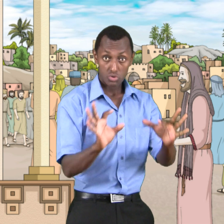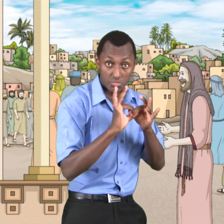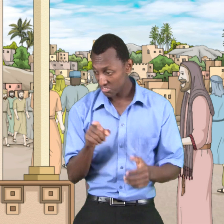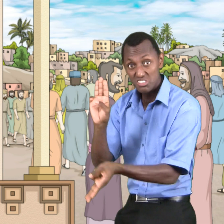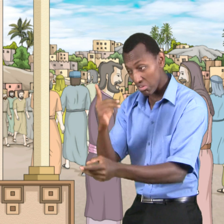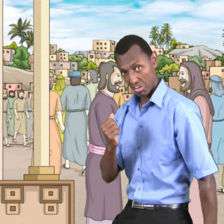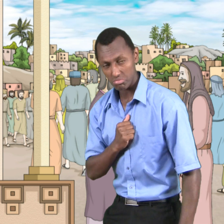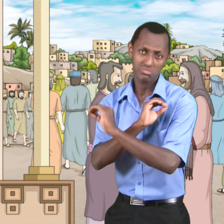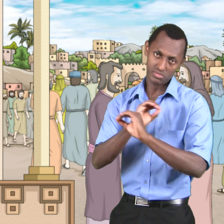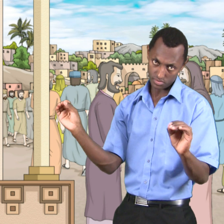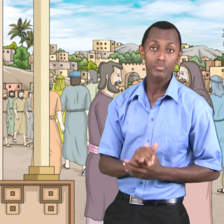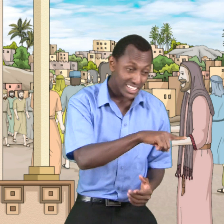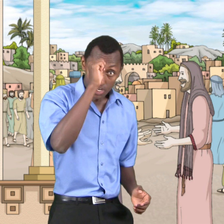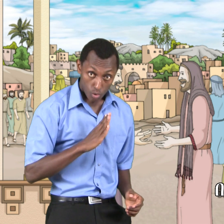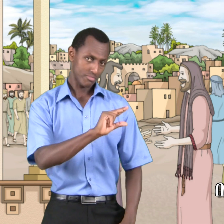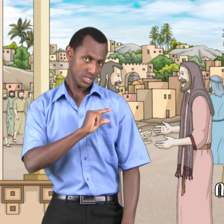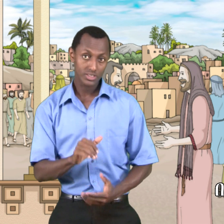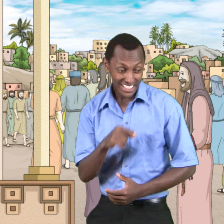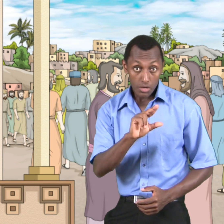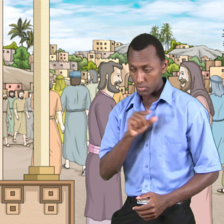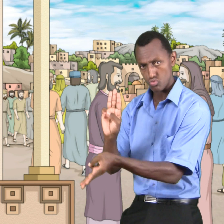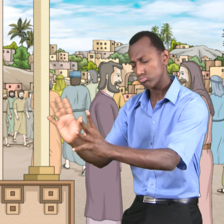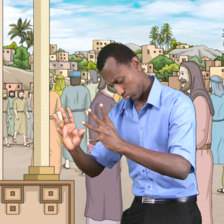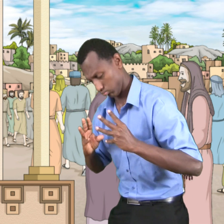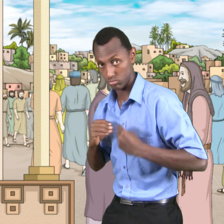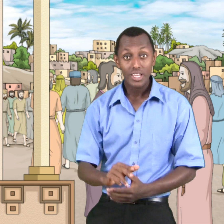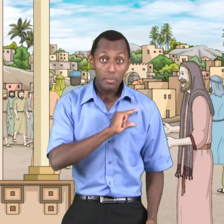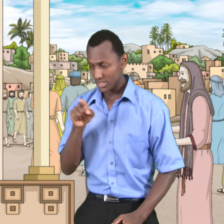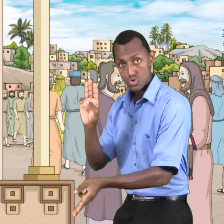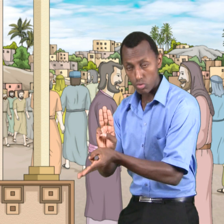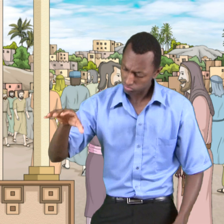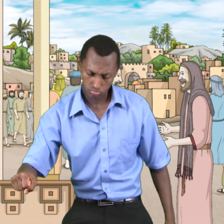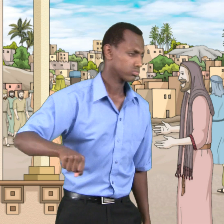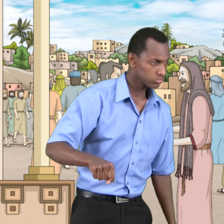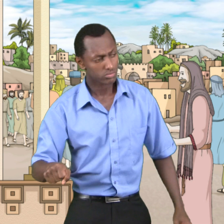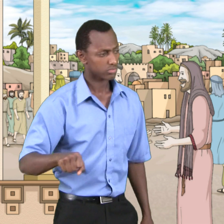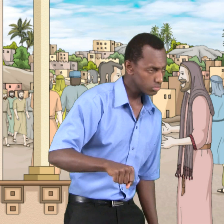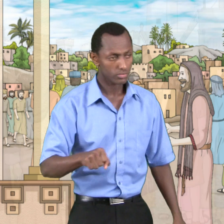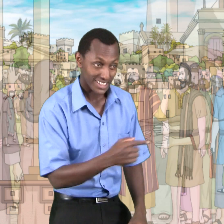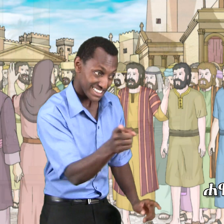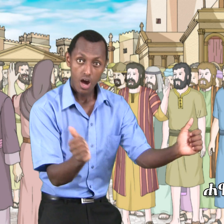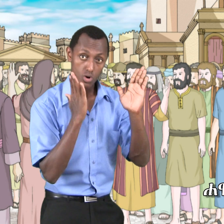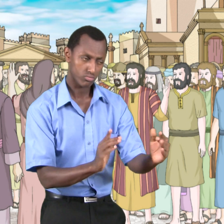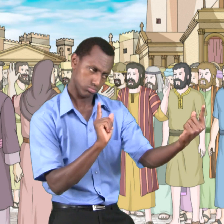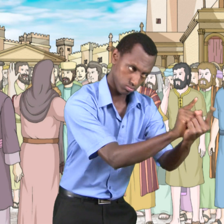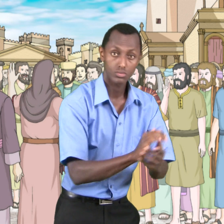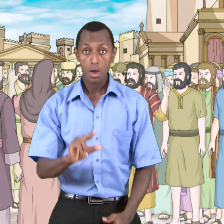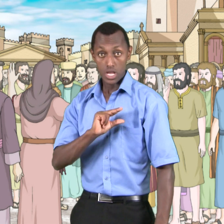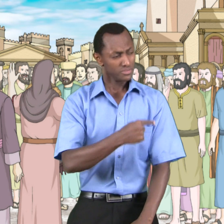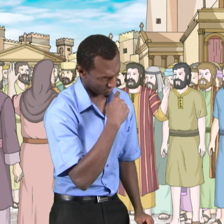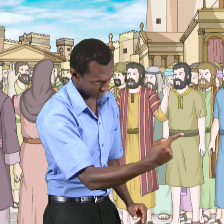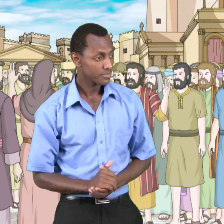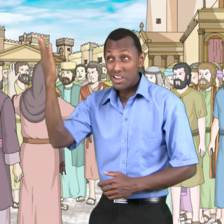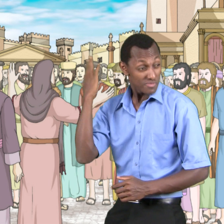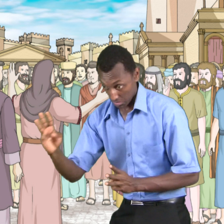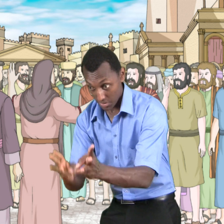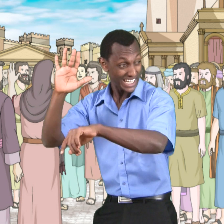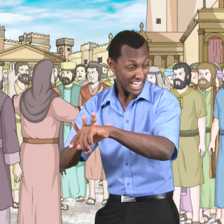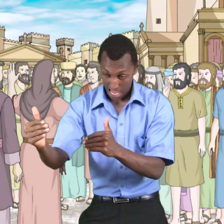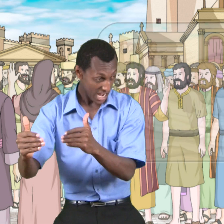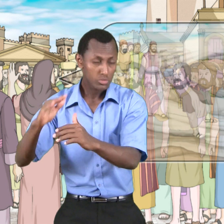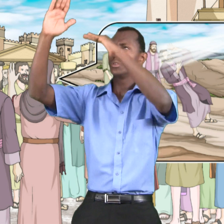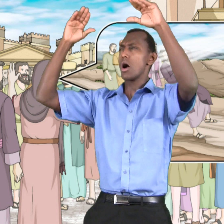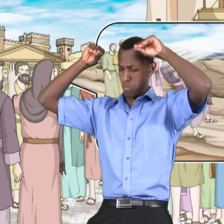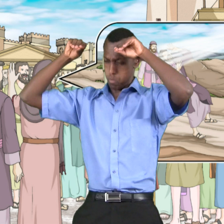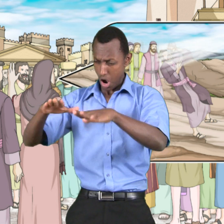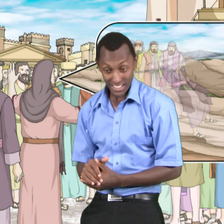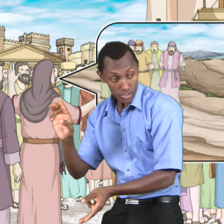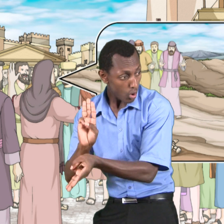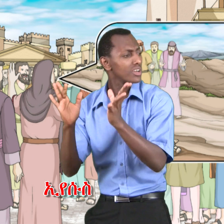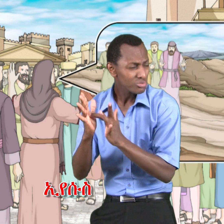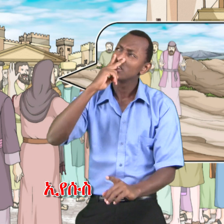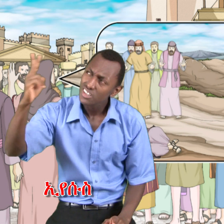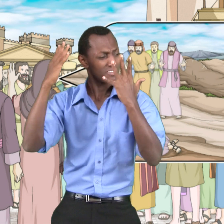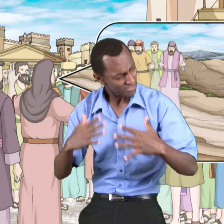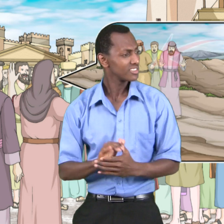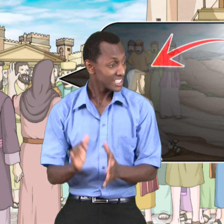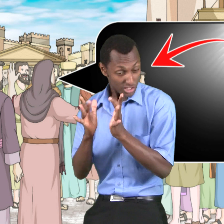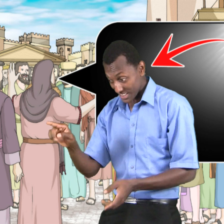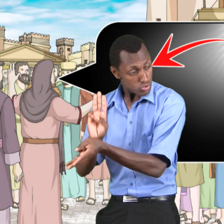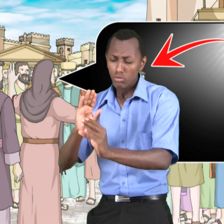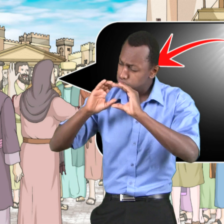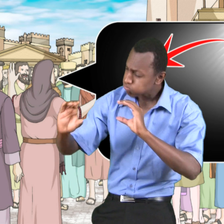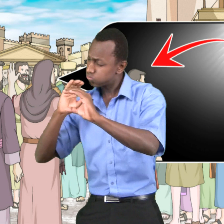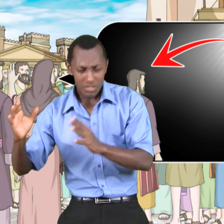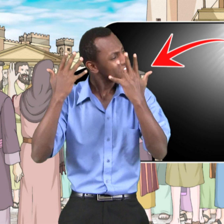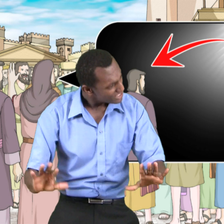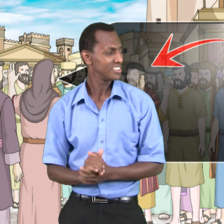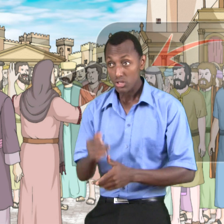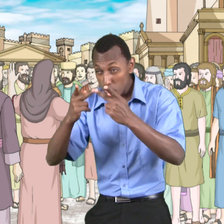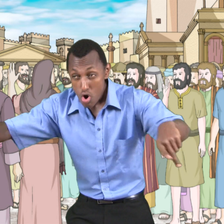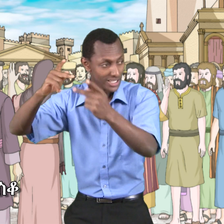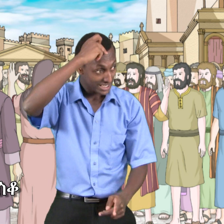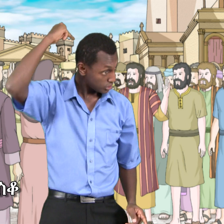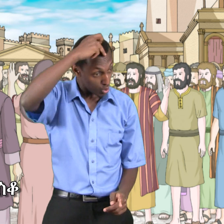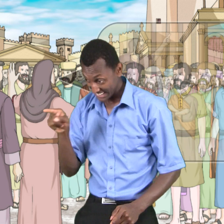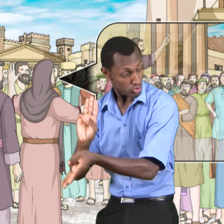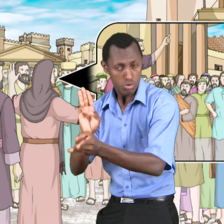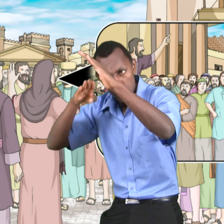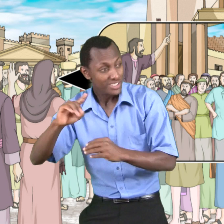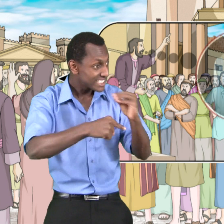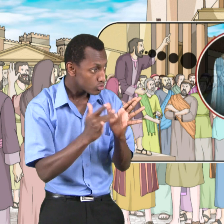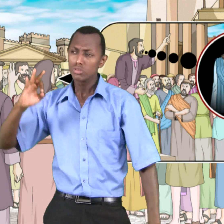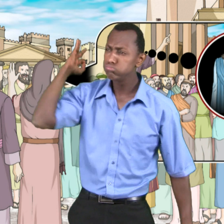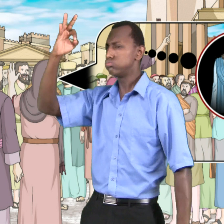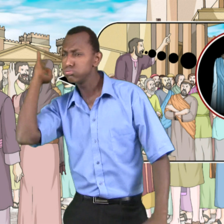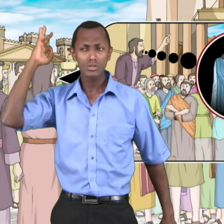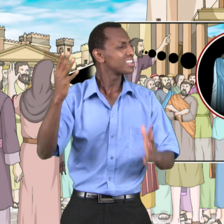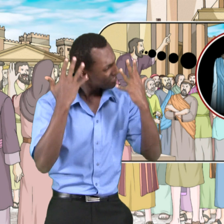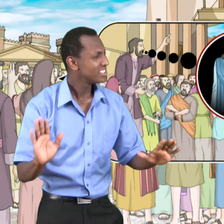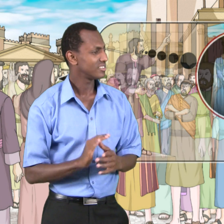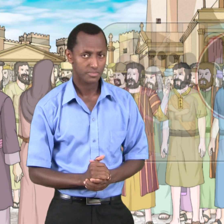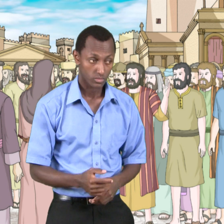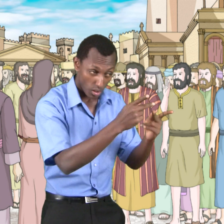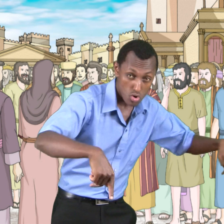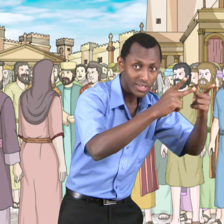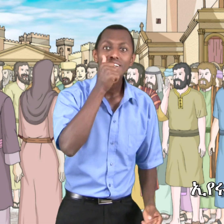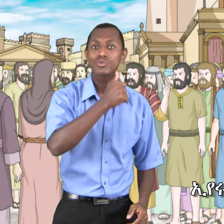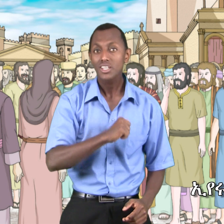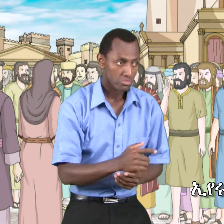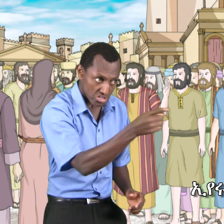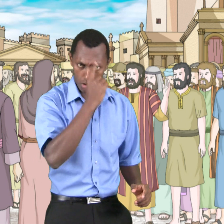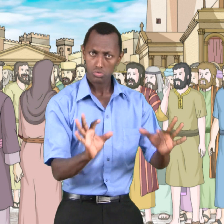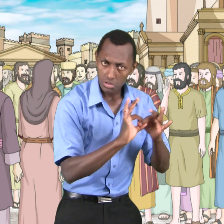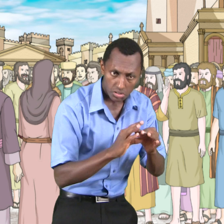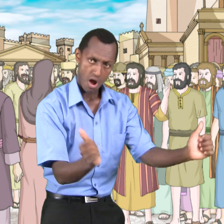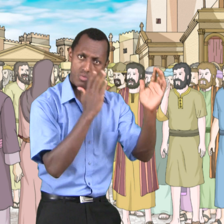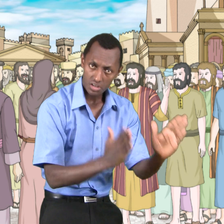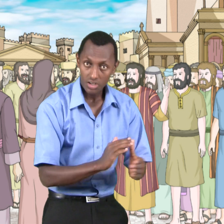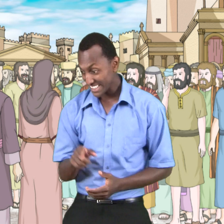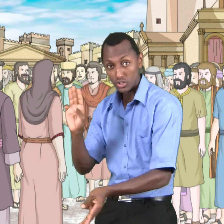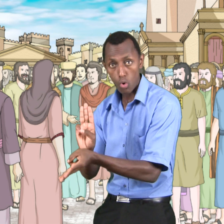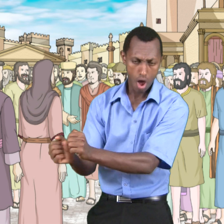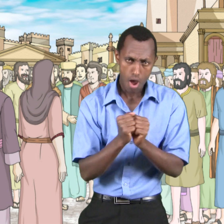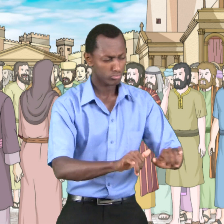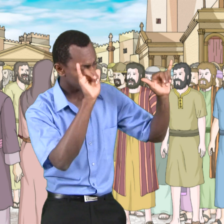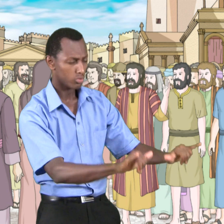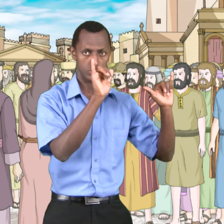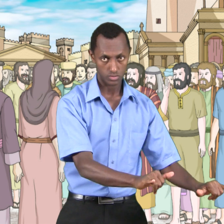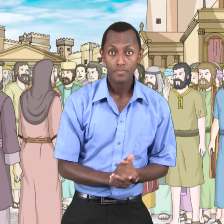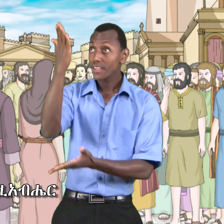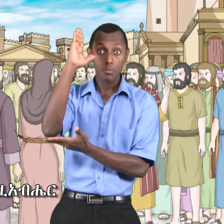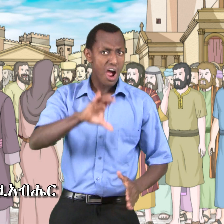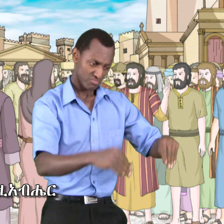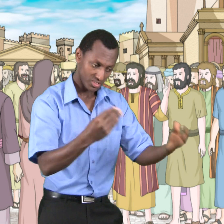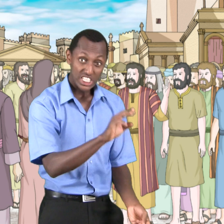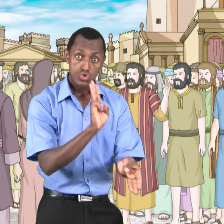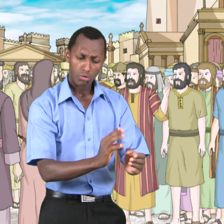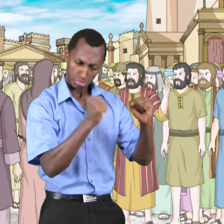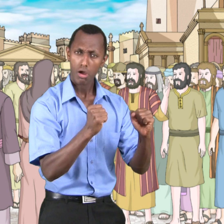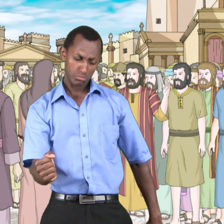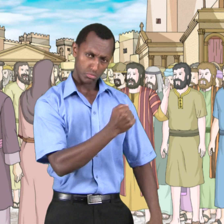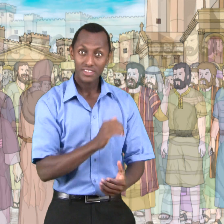Then Barnabas brought him to the apostles and described how Saul had seen the Lord, who spoke to him on the road to Damascus, and how Saul had spoken boldly in that city in the name of Jesus.